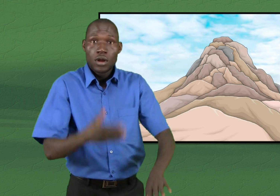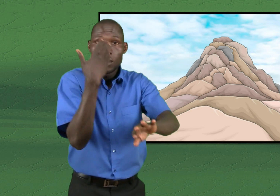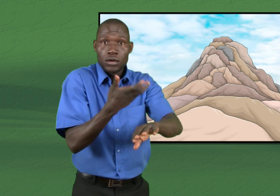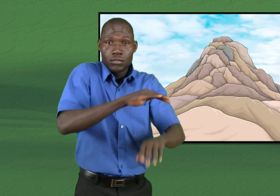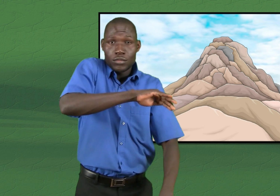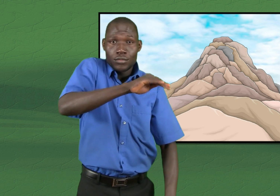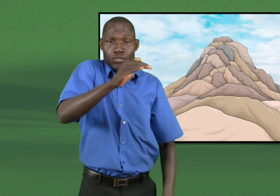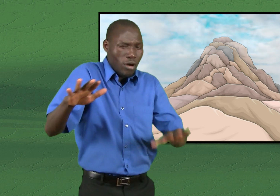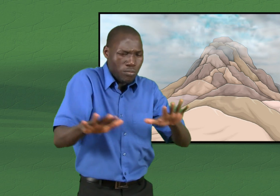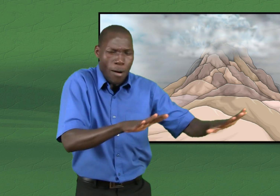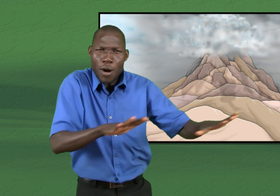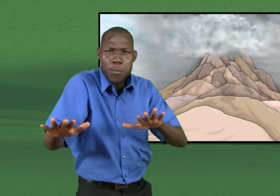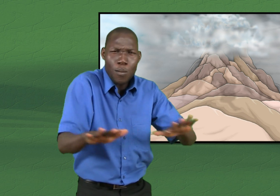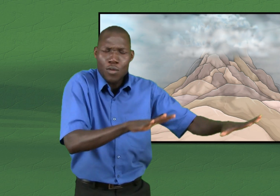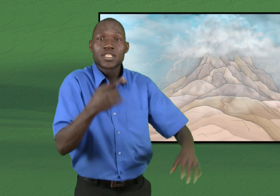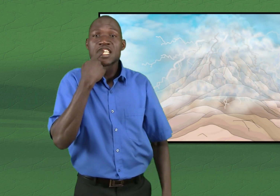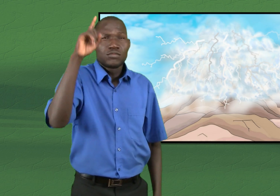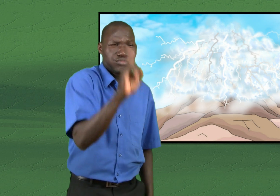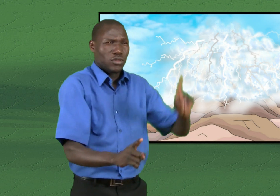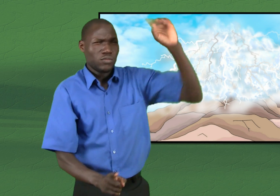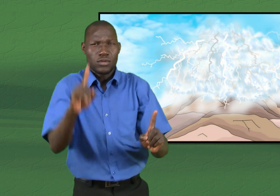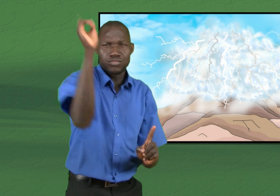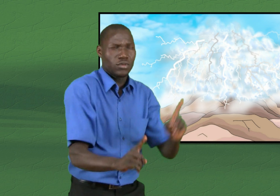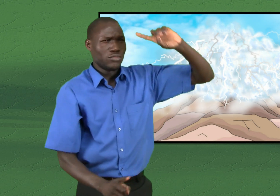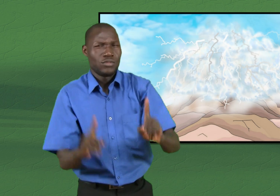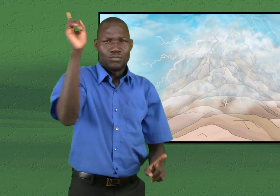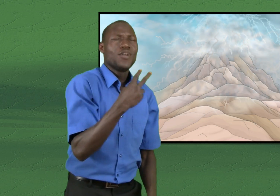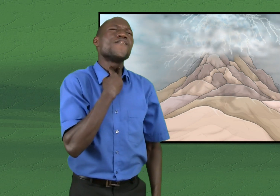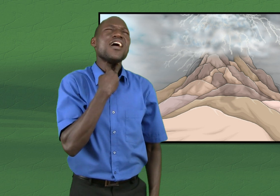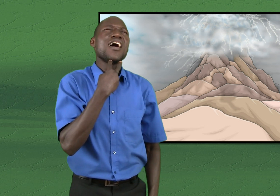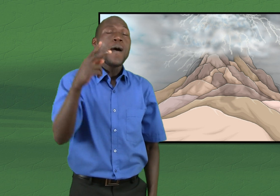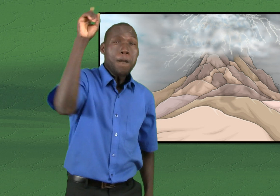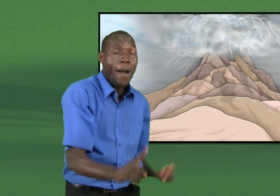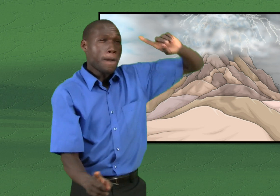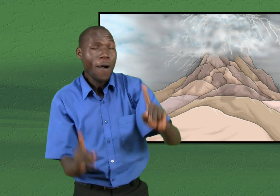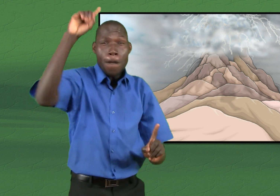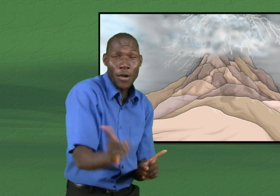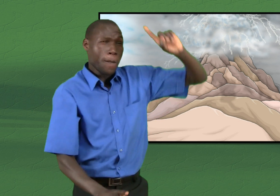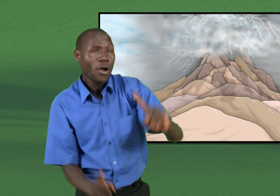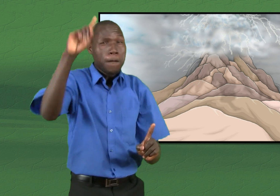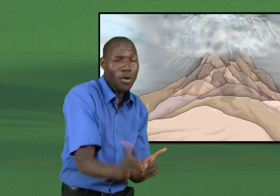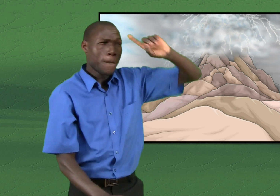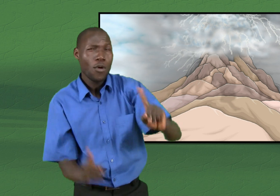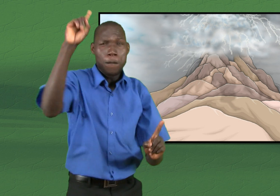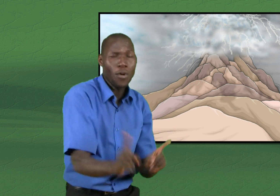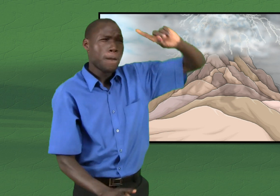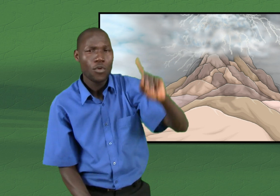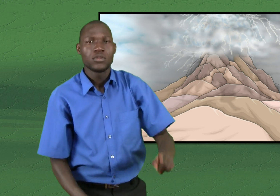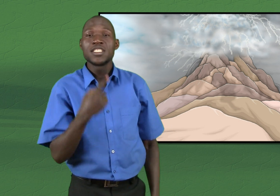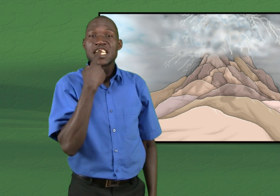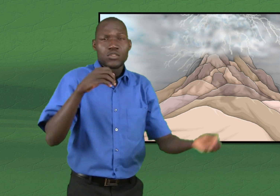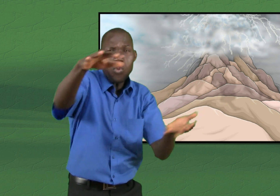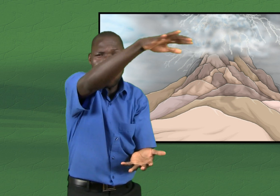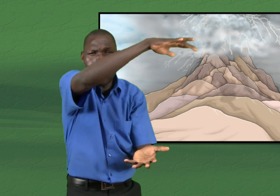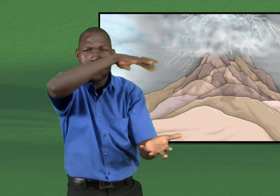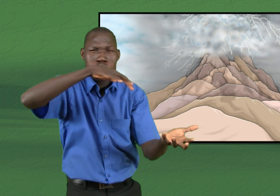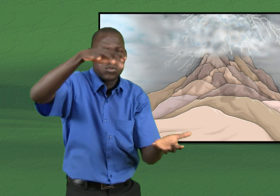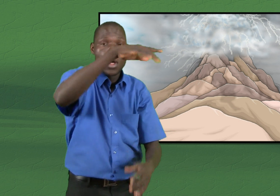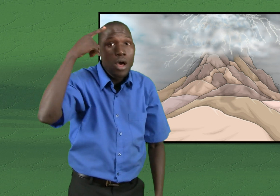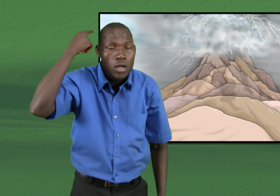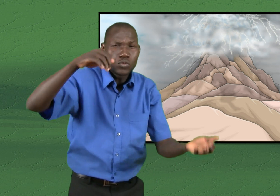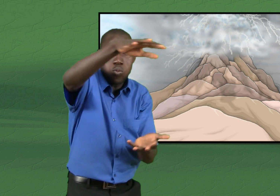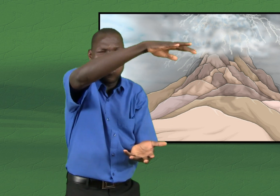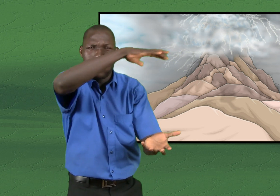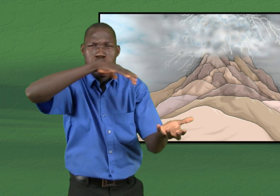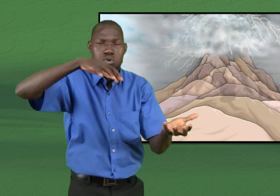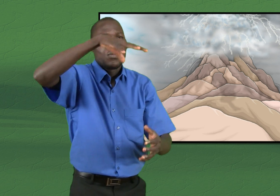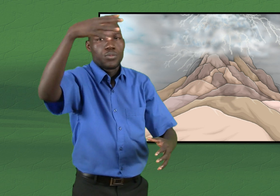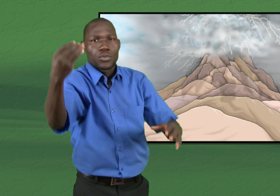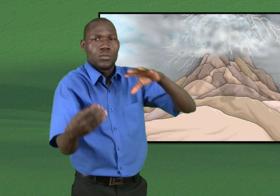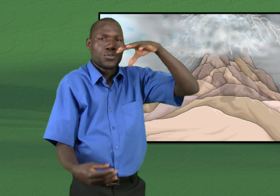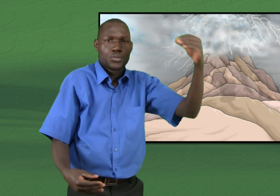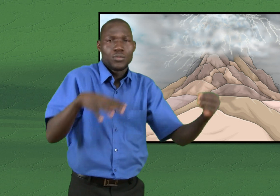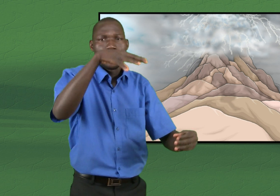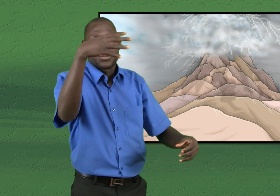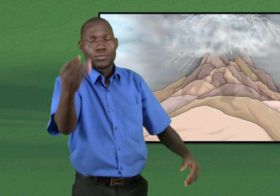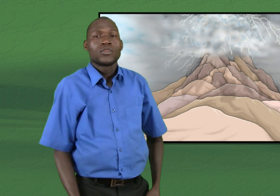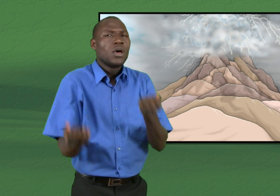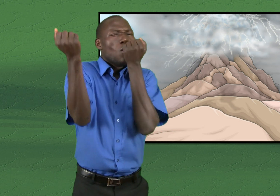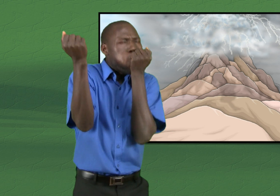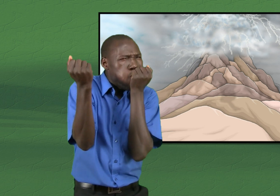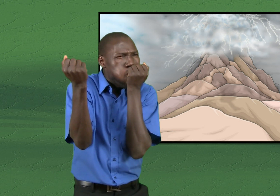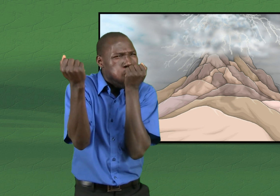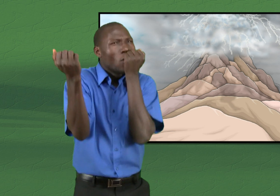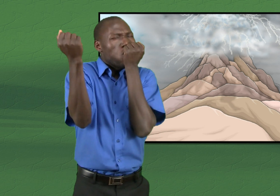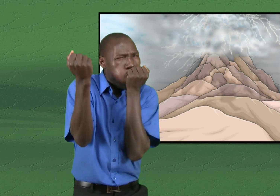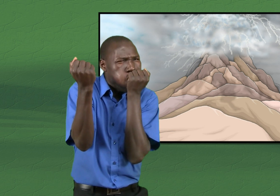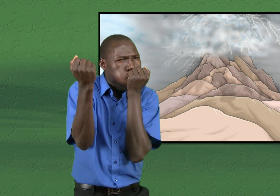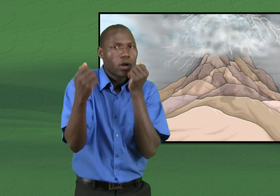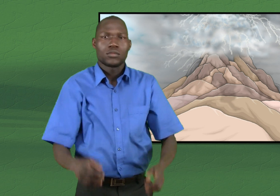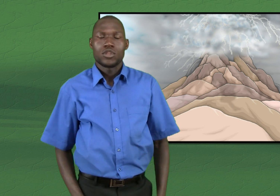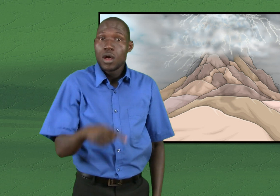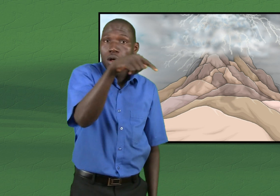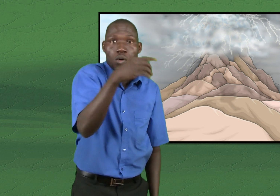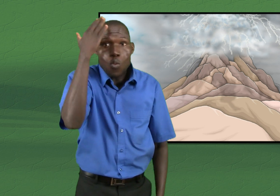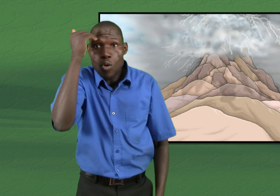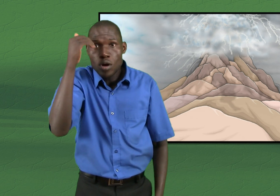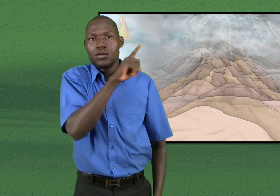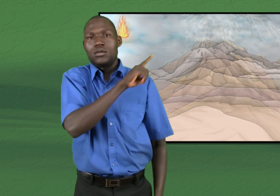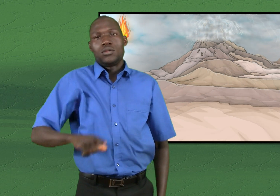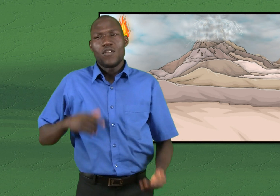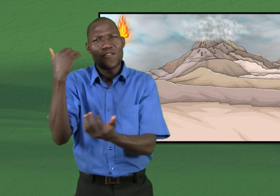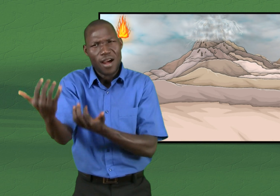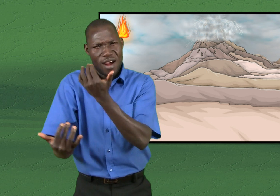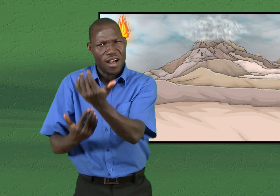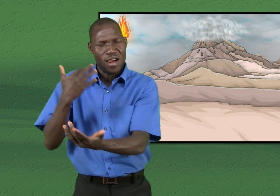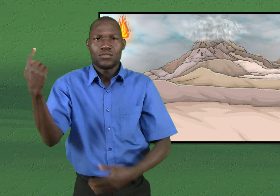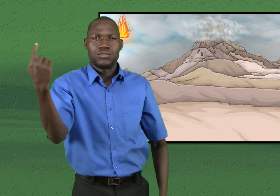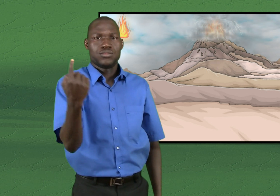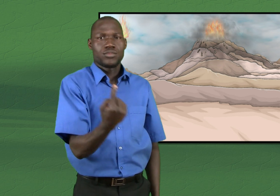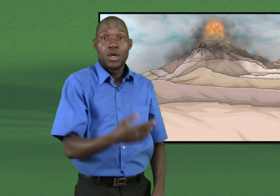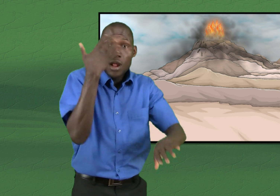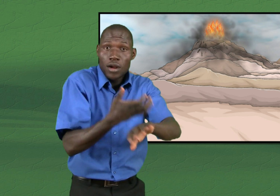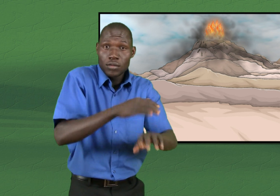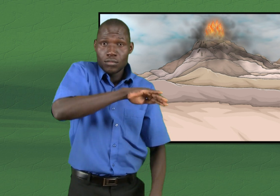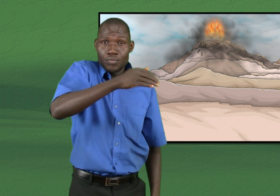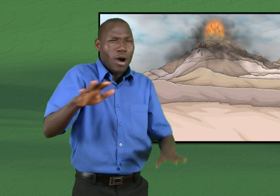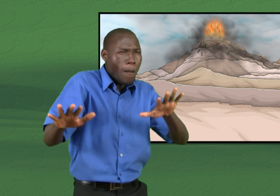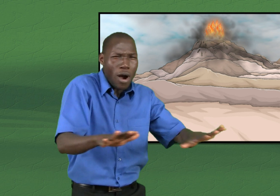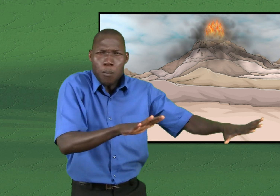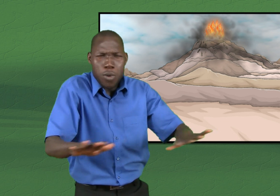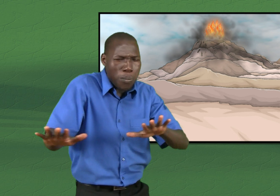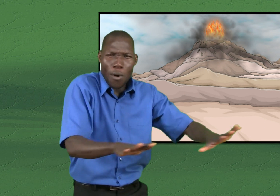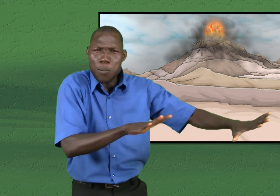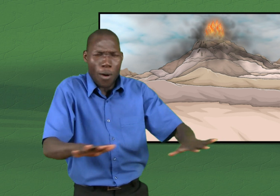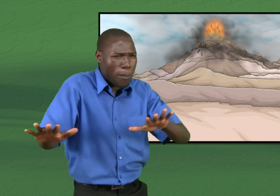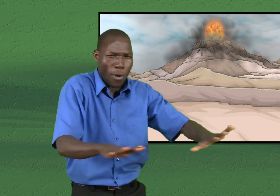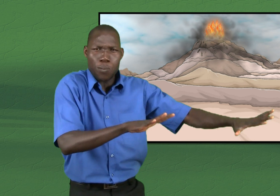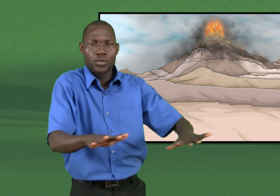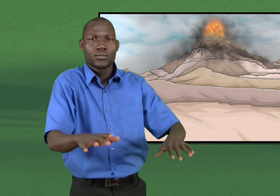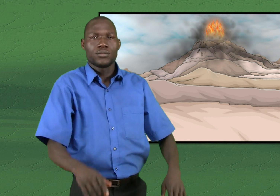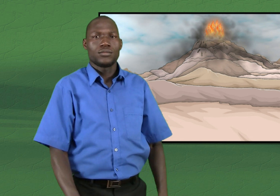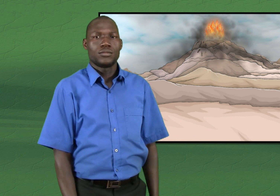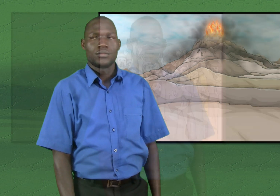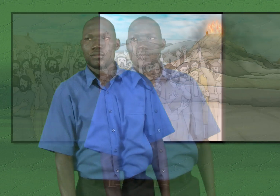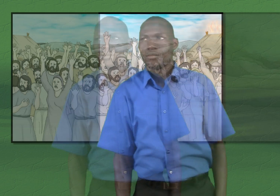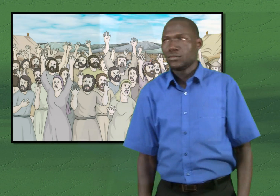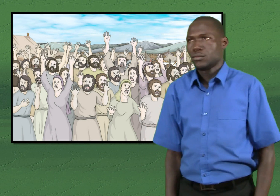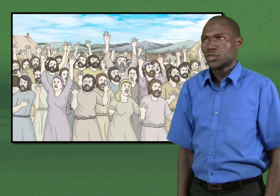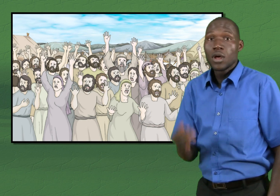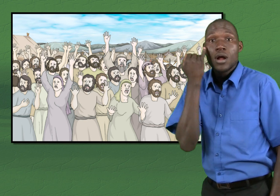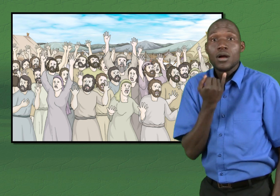On the third day, when morning came, there was thunder and lightning. A thick cloud was upon the mountain, and a very loud blast of the ram’s horn went out, so that all the people in the camp trembled.